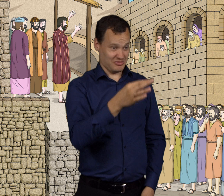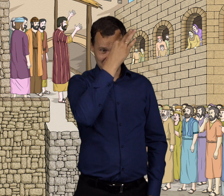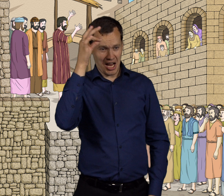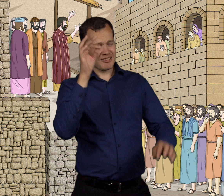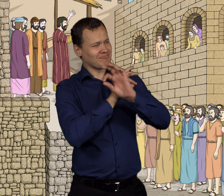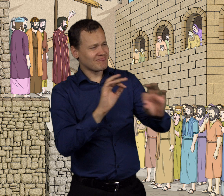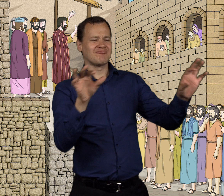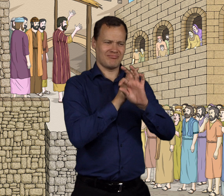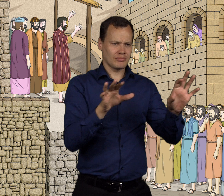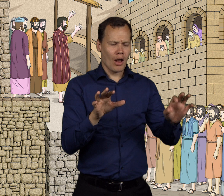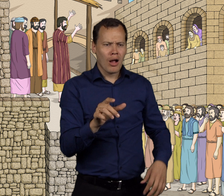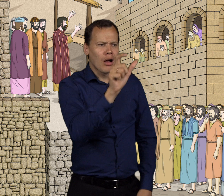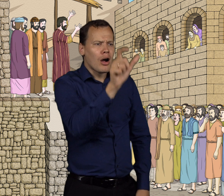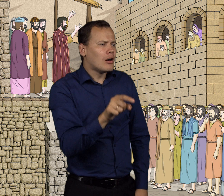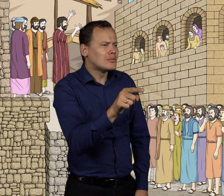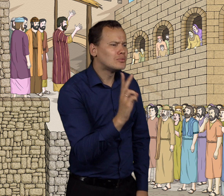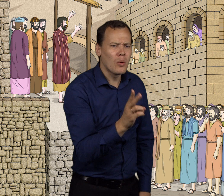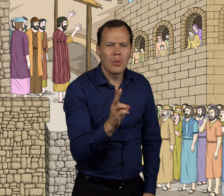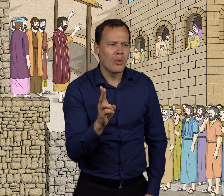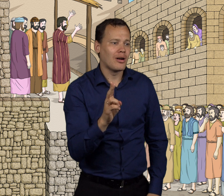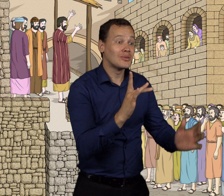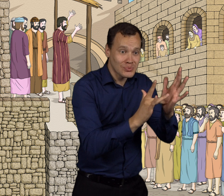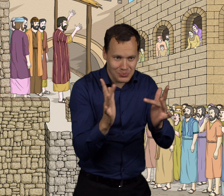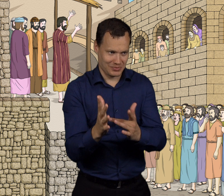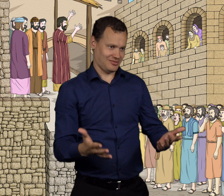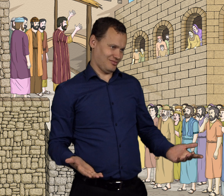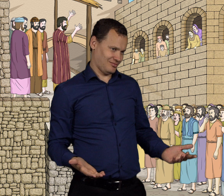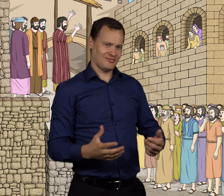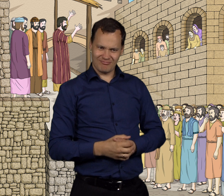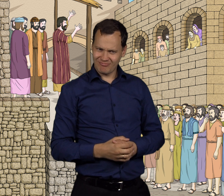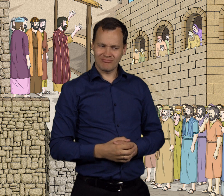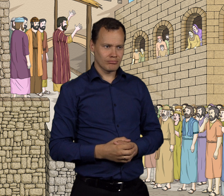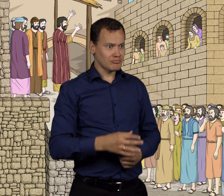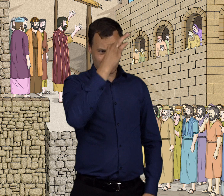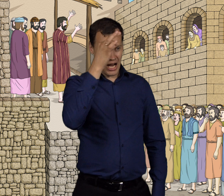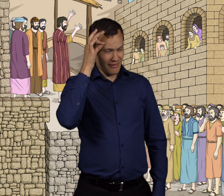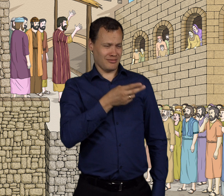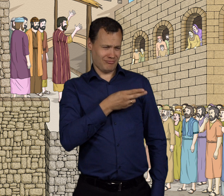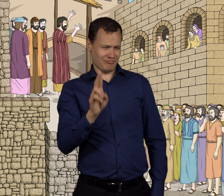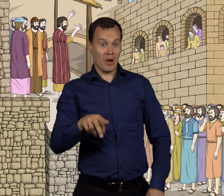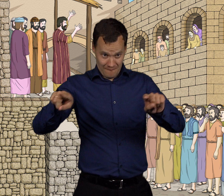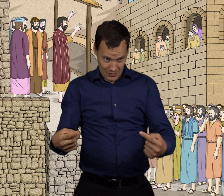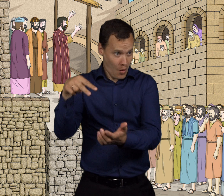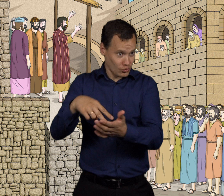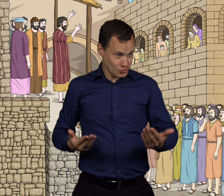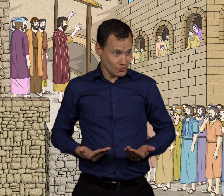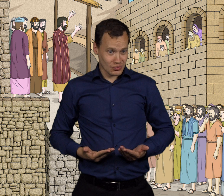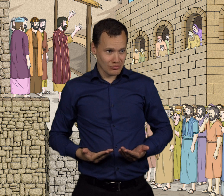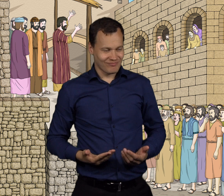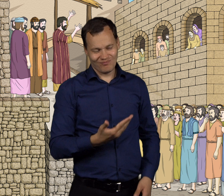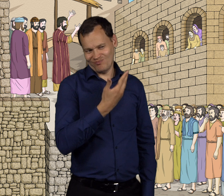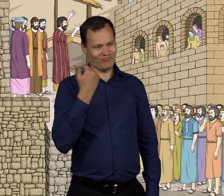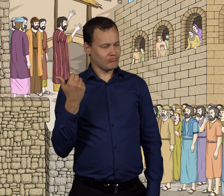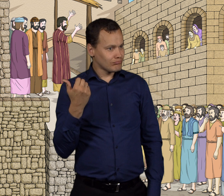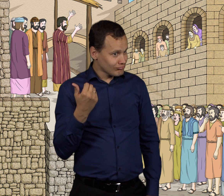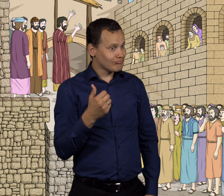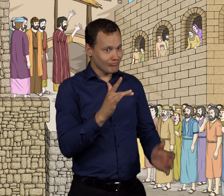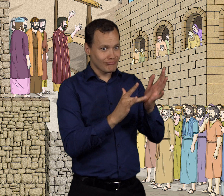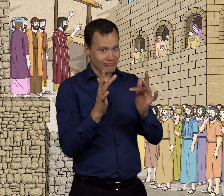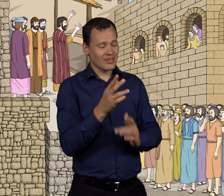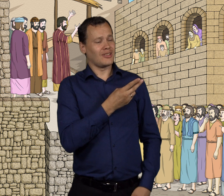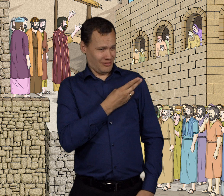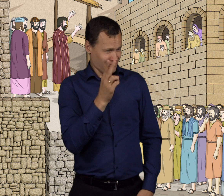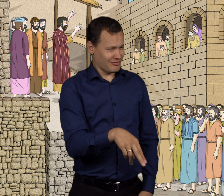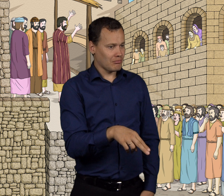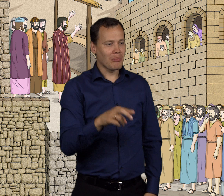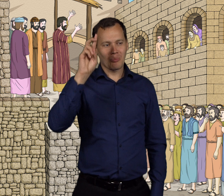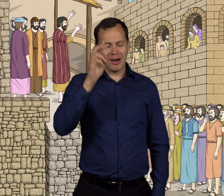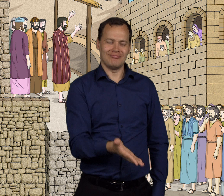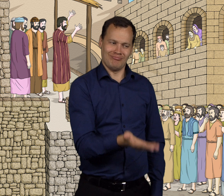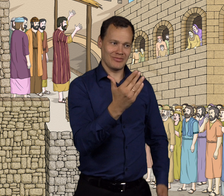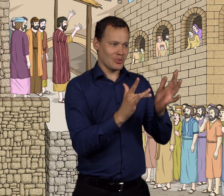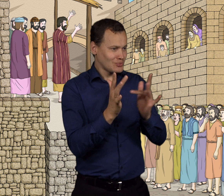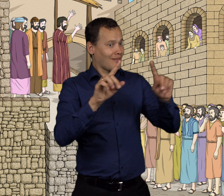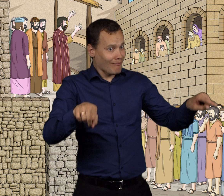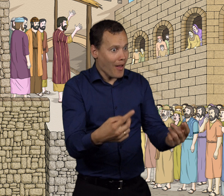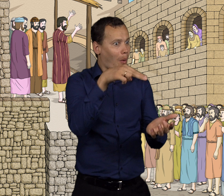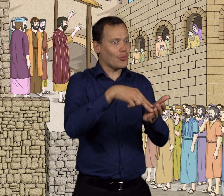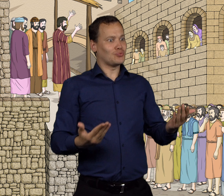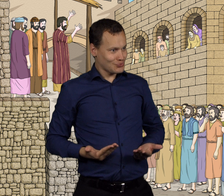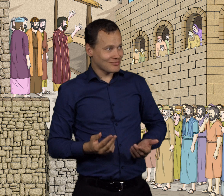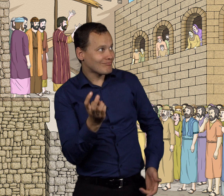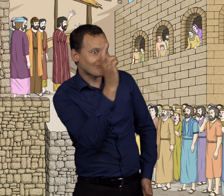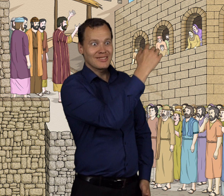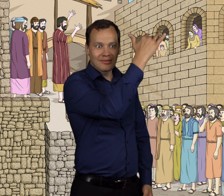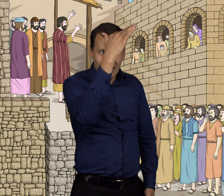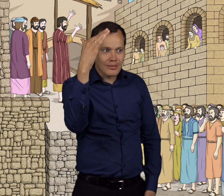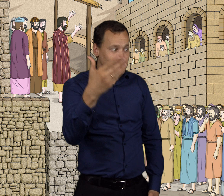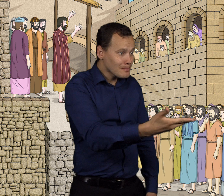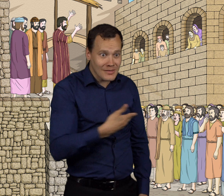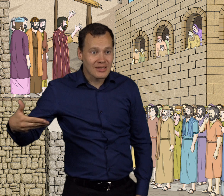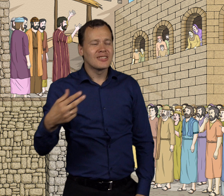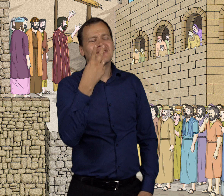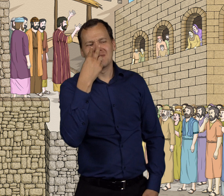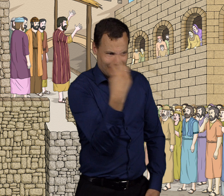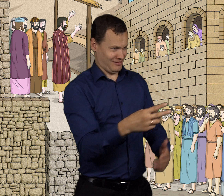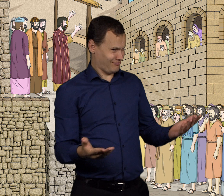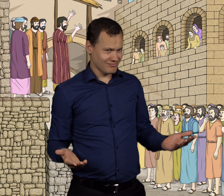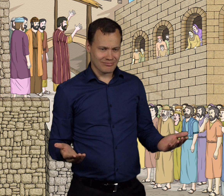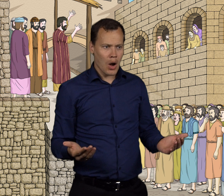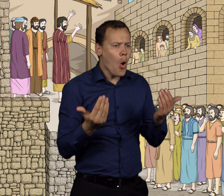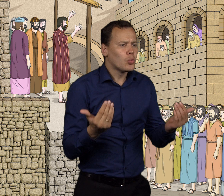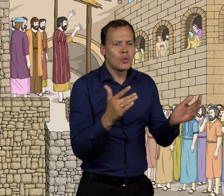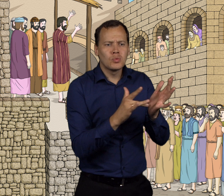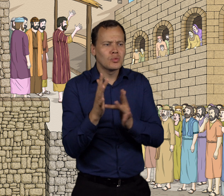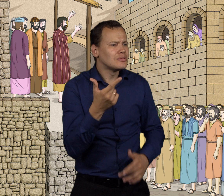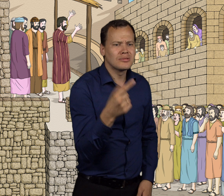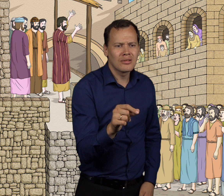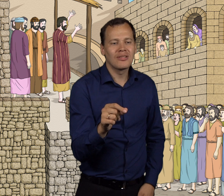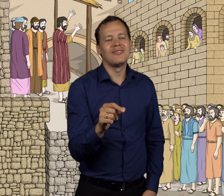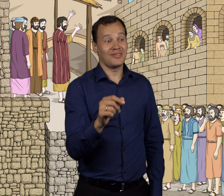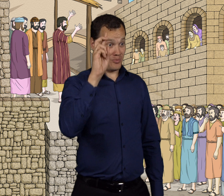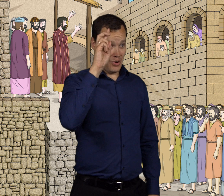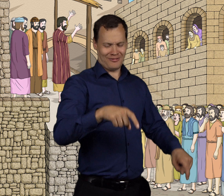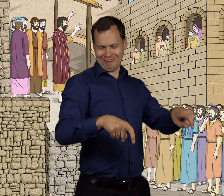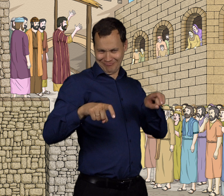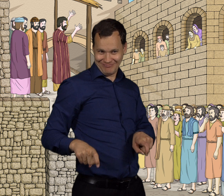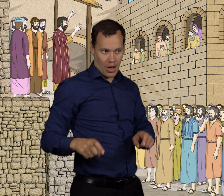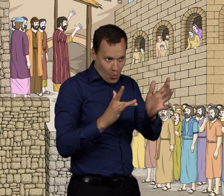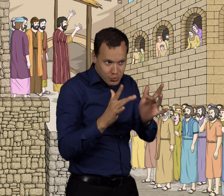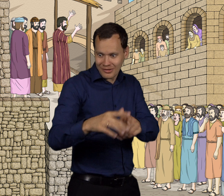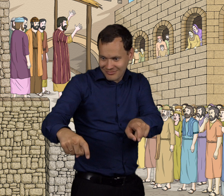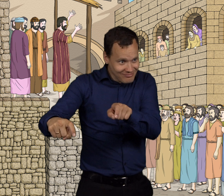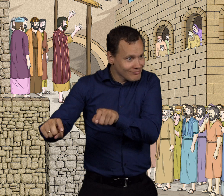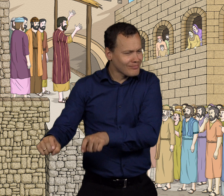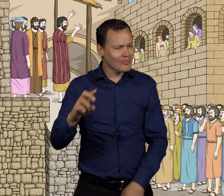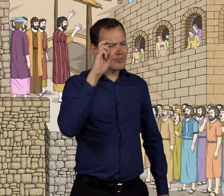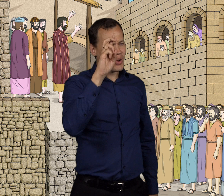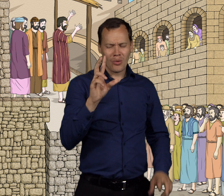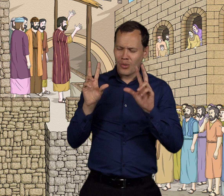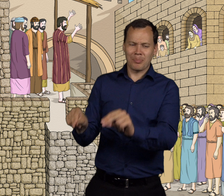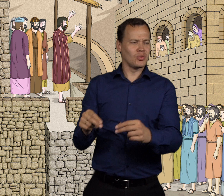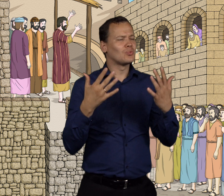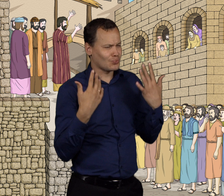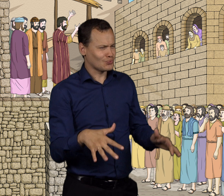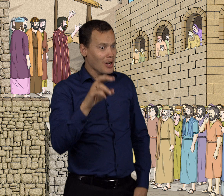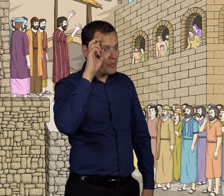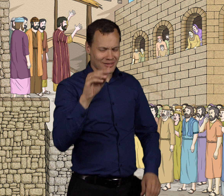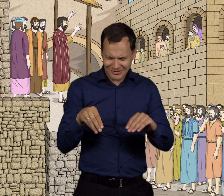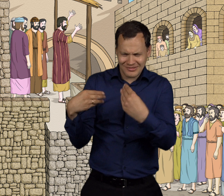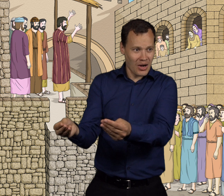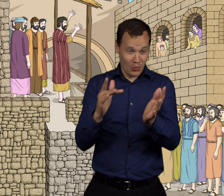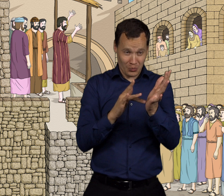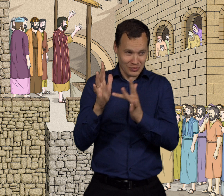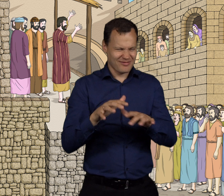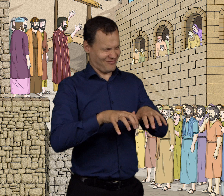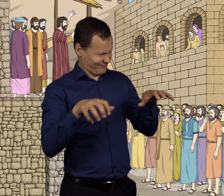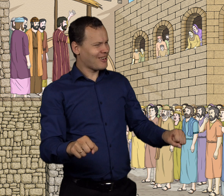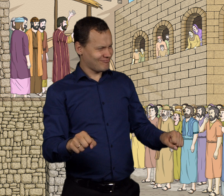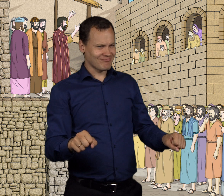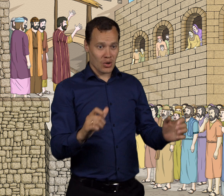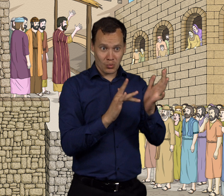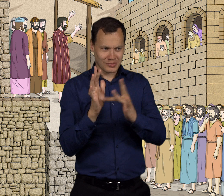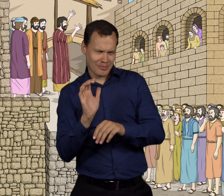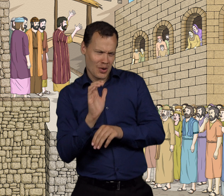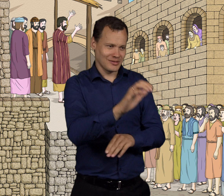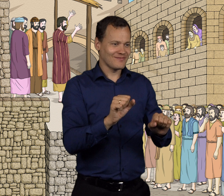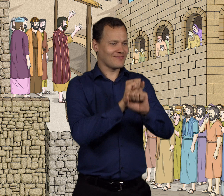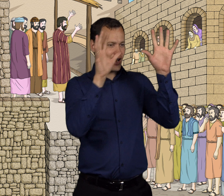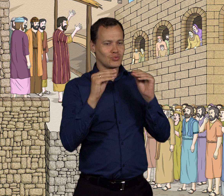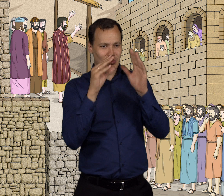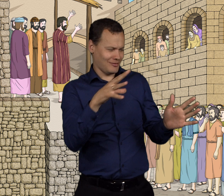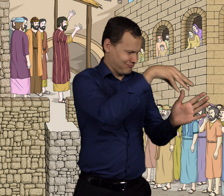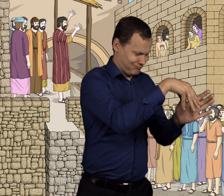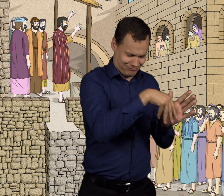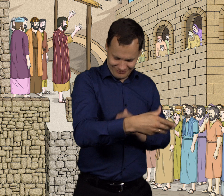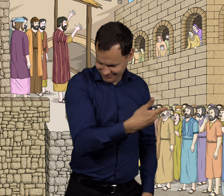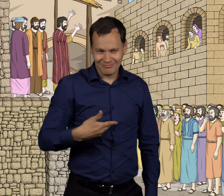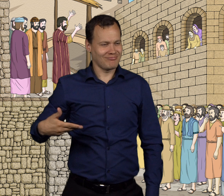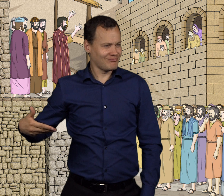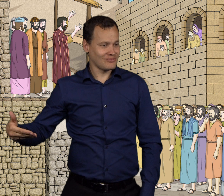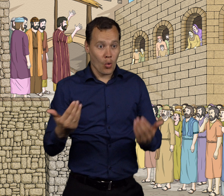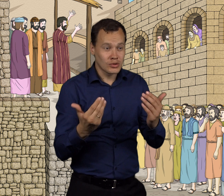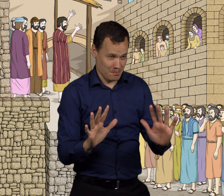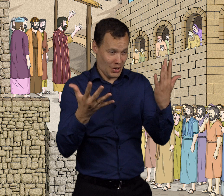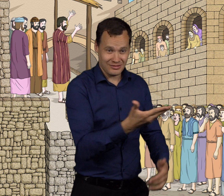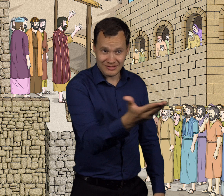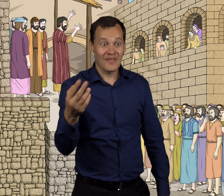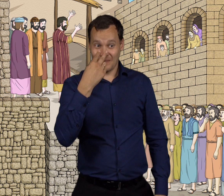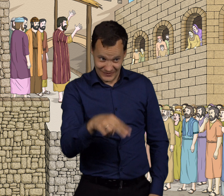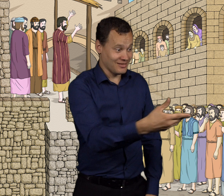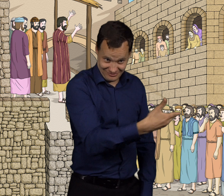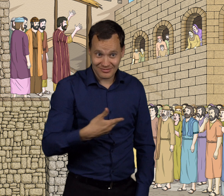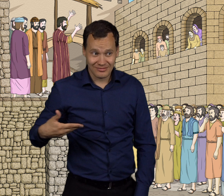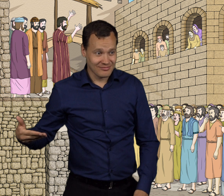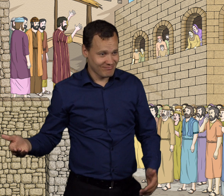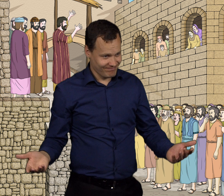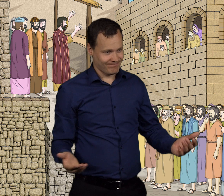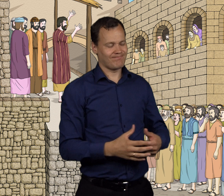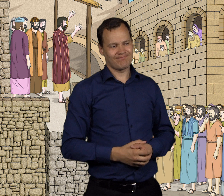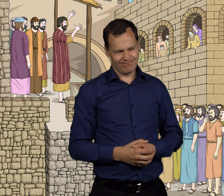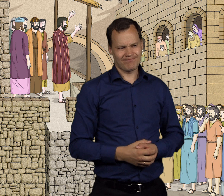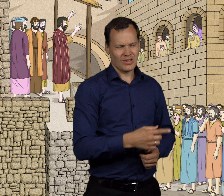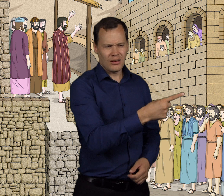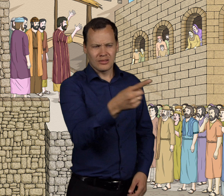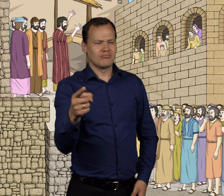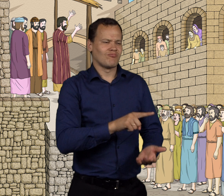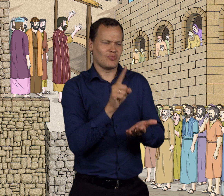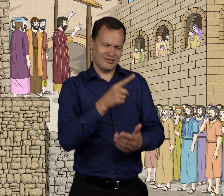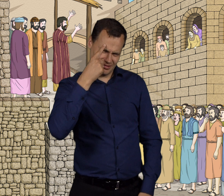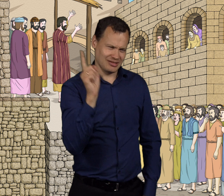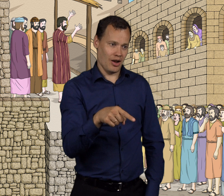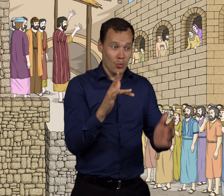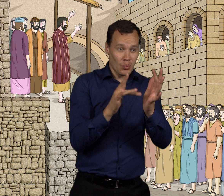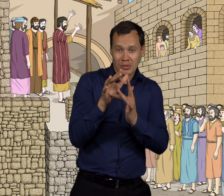Brothers, I can tell you with confidence that the patriarch David died and was buried, and his tomb is with us to this day. But he was a prophet and knew that God had promised him on oath that He would place one of his descendants on his throne. Foreseeing this, David spoke about the resurrection of the Christ, that He was not abandoned to Hades, nor did His body see decay.